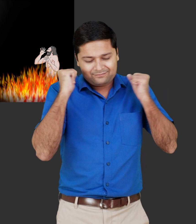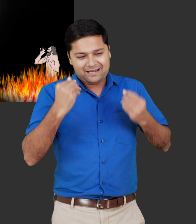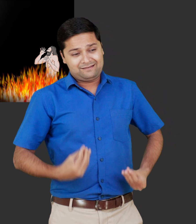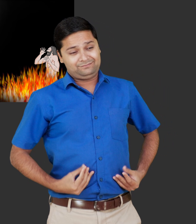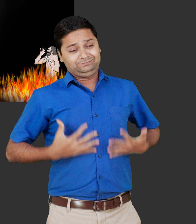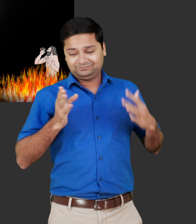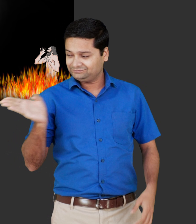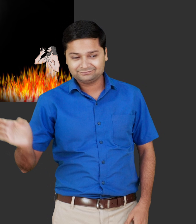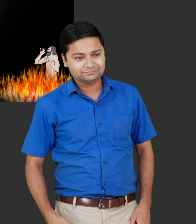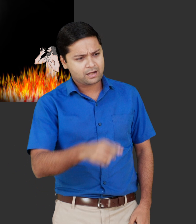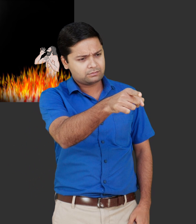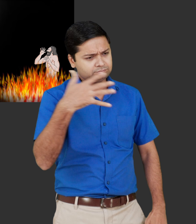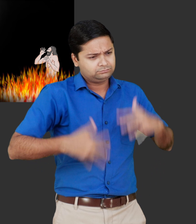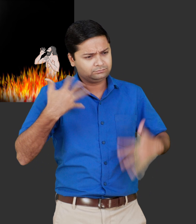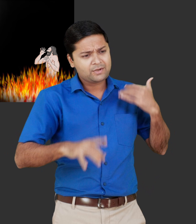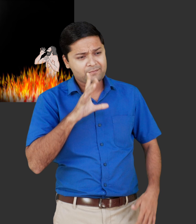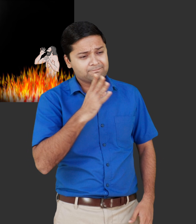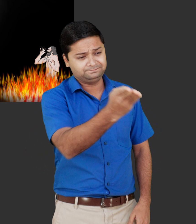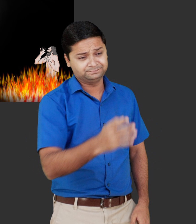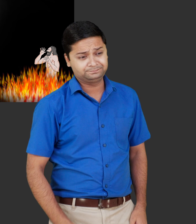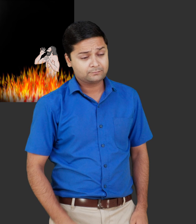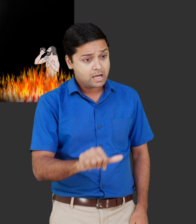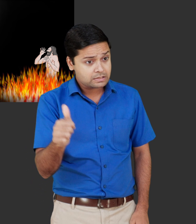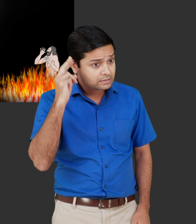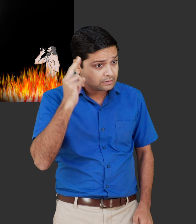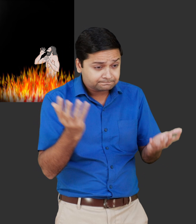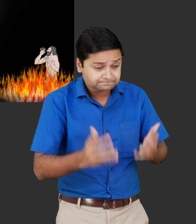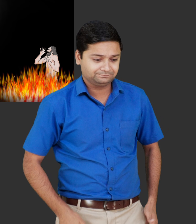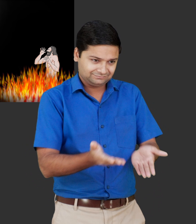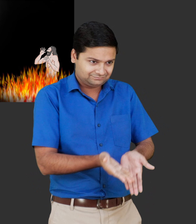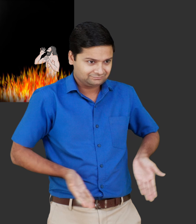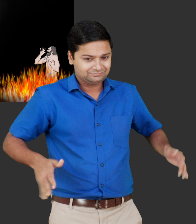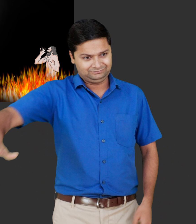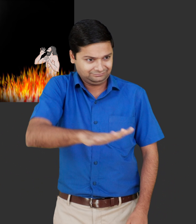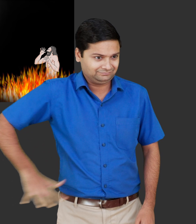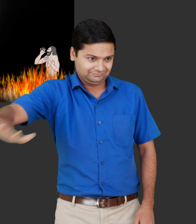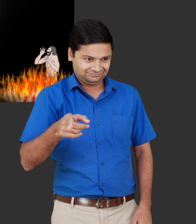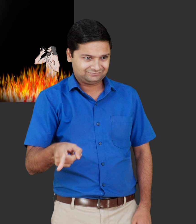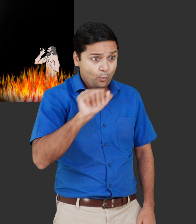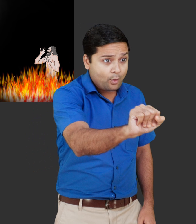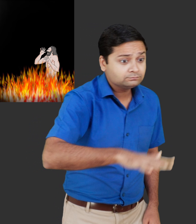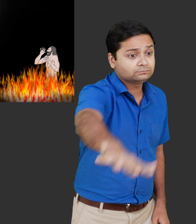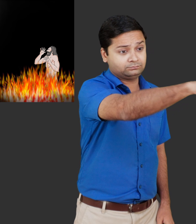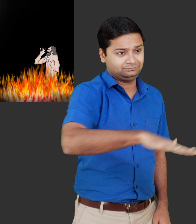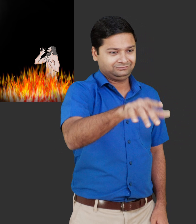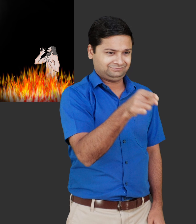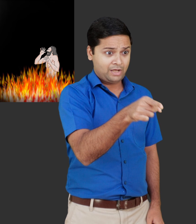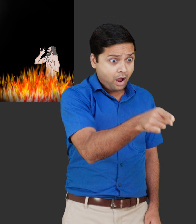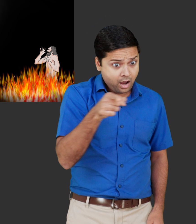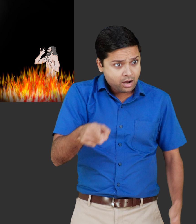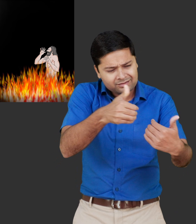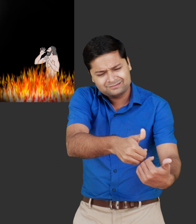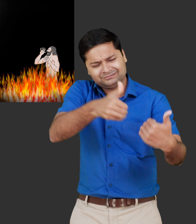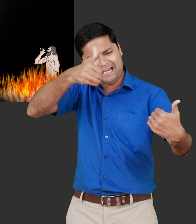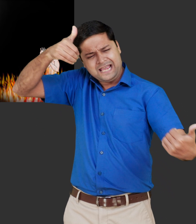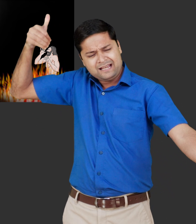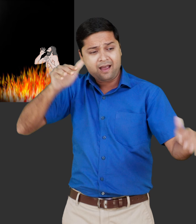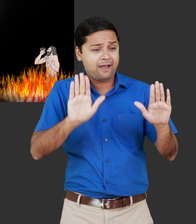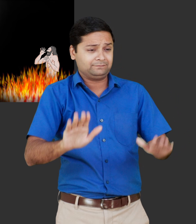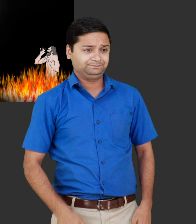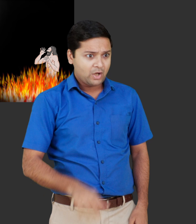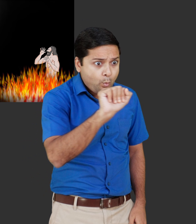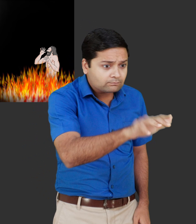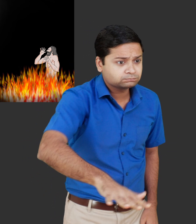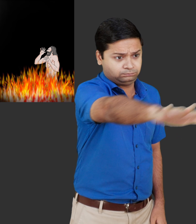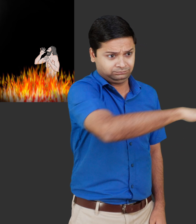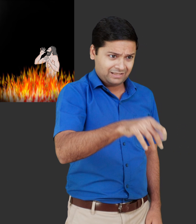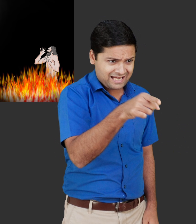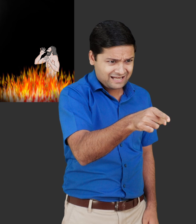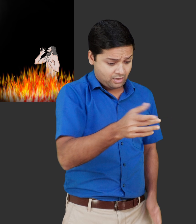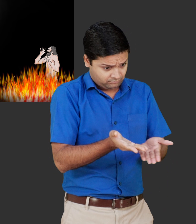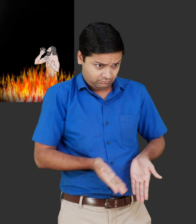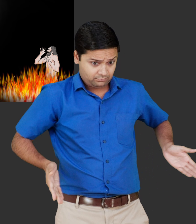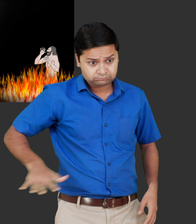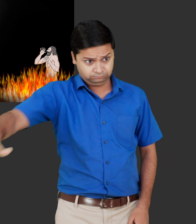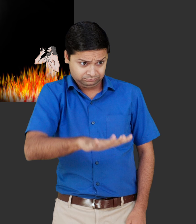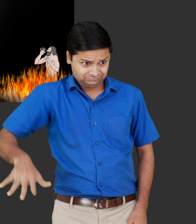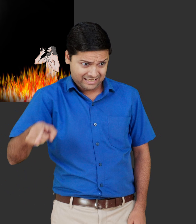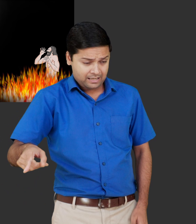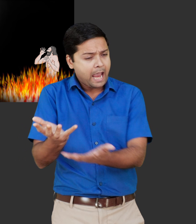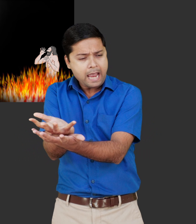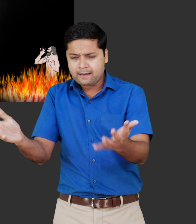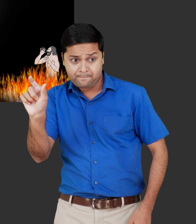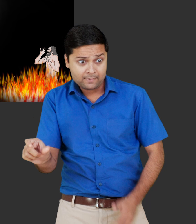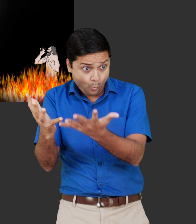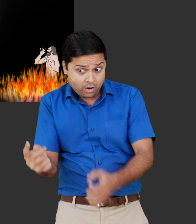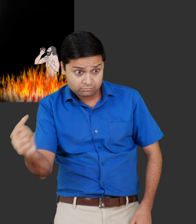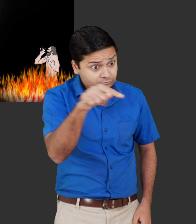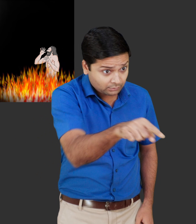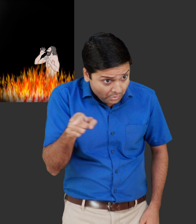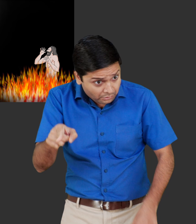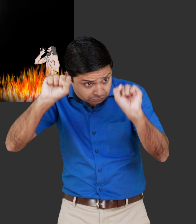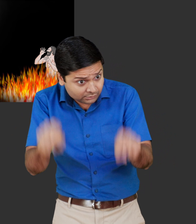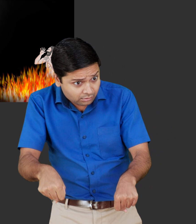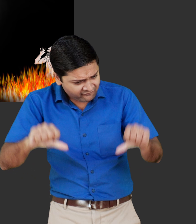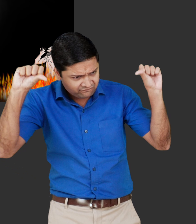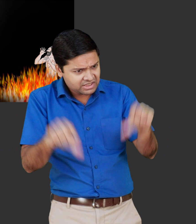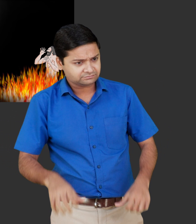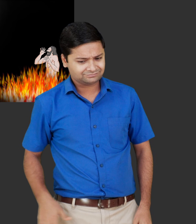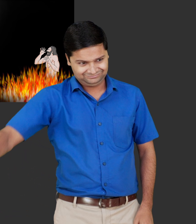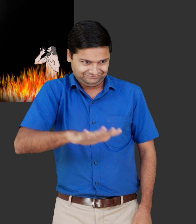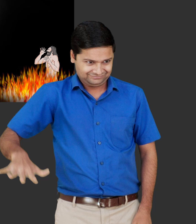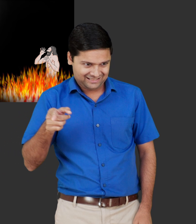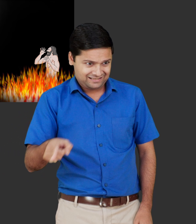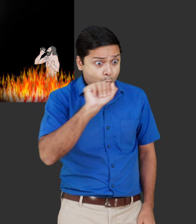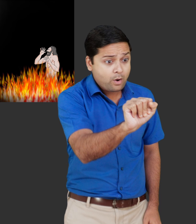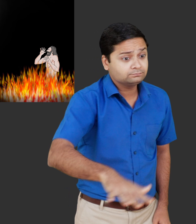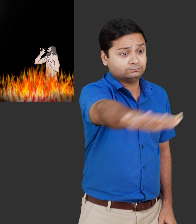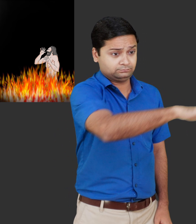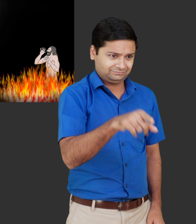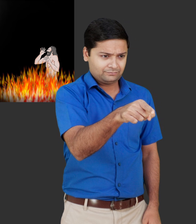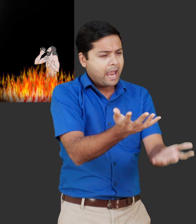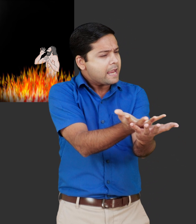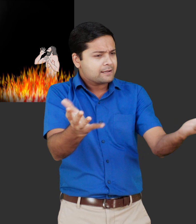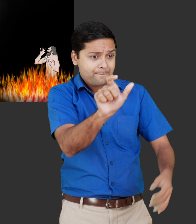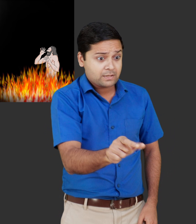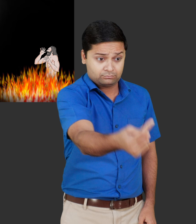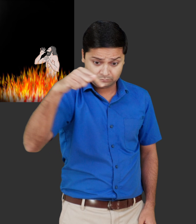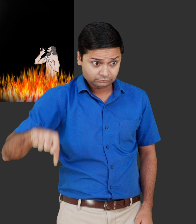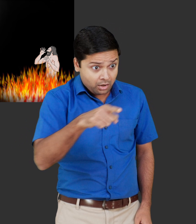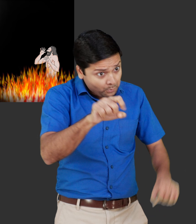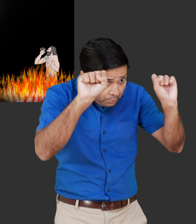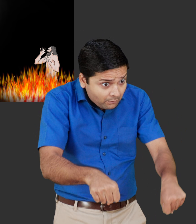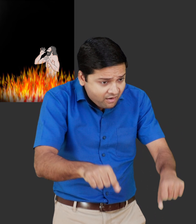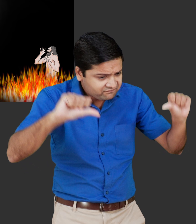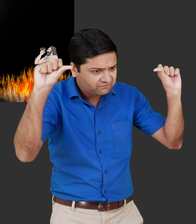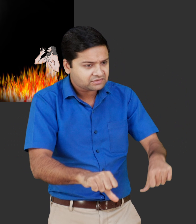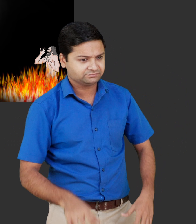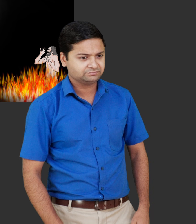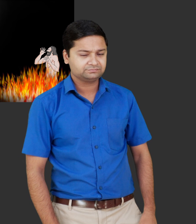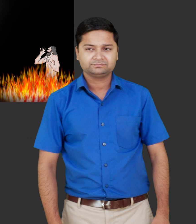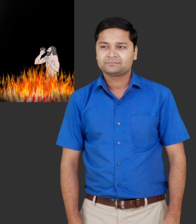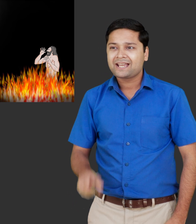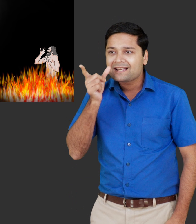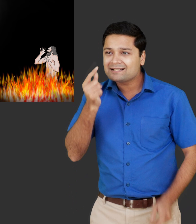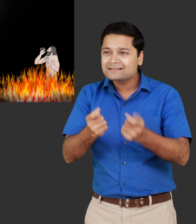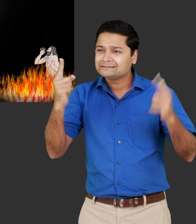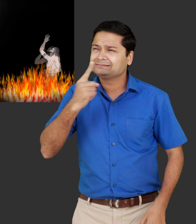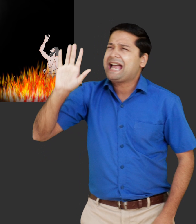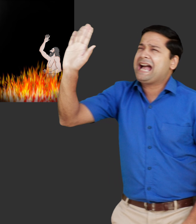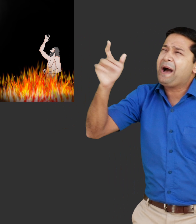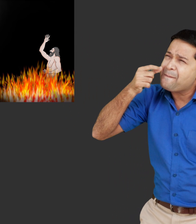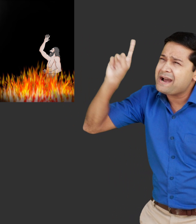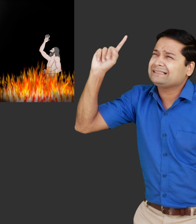And besides all this, a great chasm has been fixed between us and you, so that even those who wish cannot cross from here to you, nor can anyone cross from there to us.’